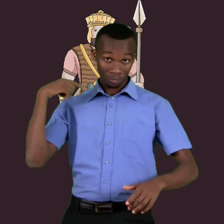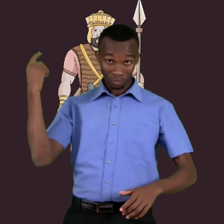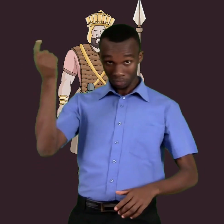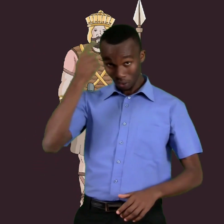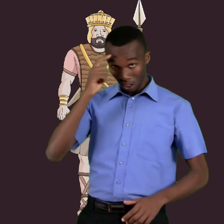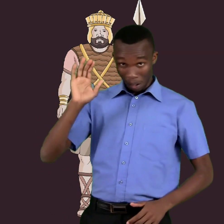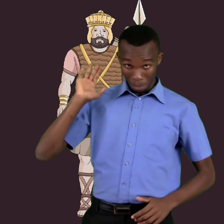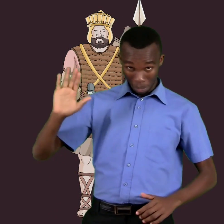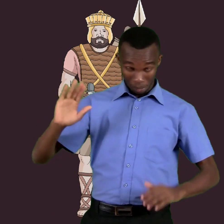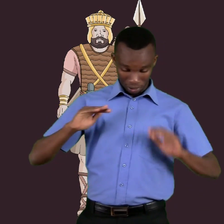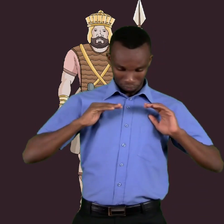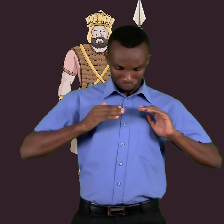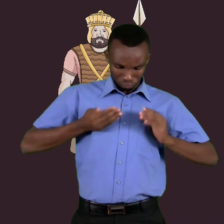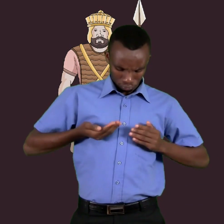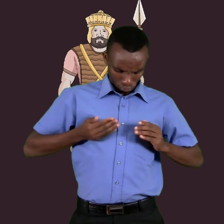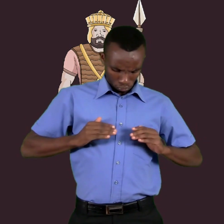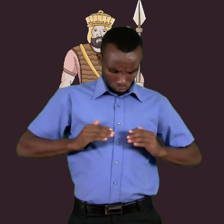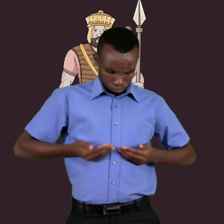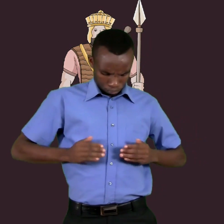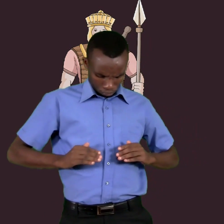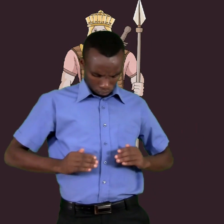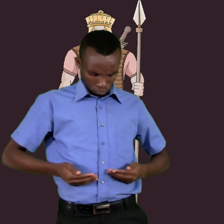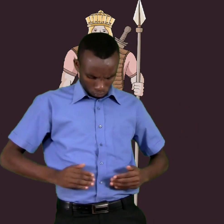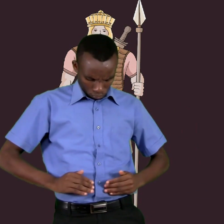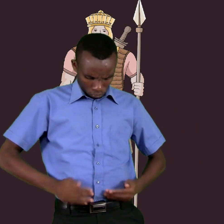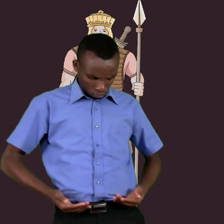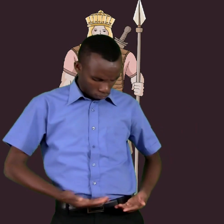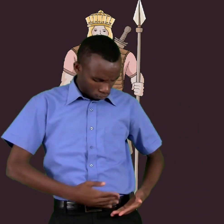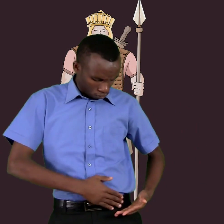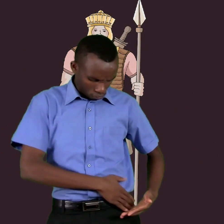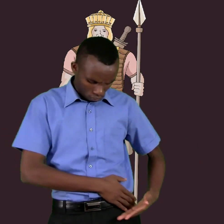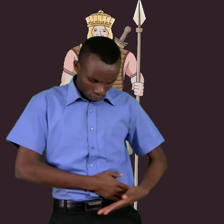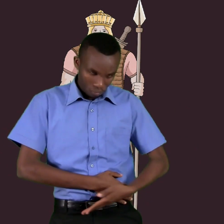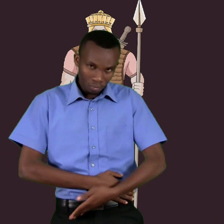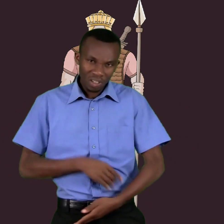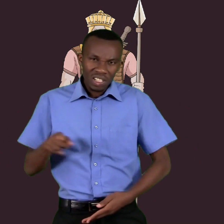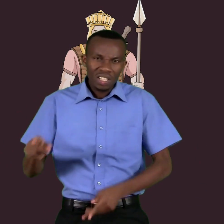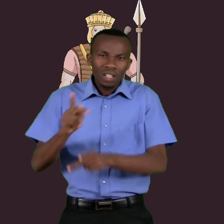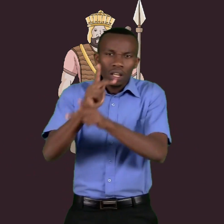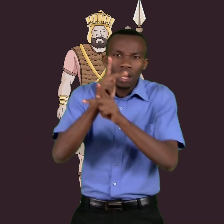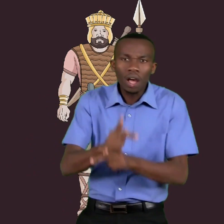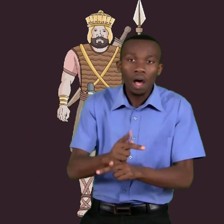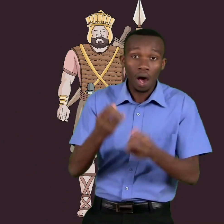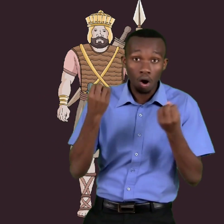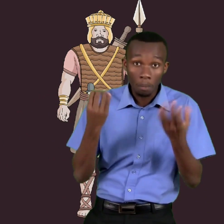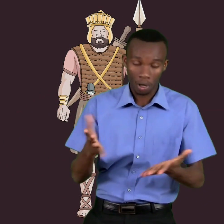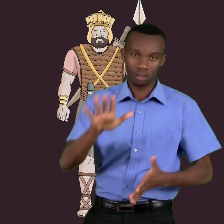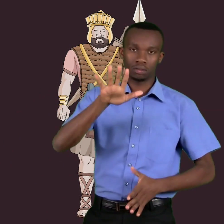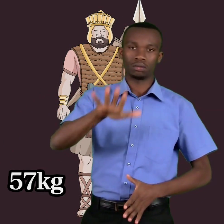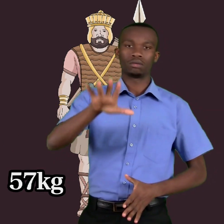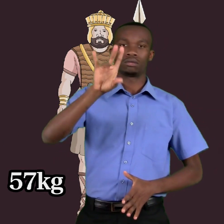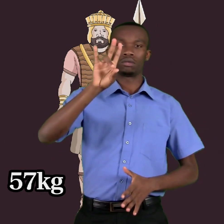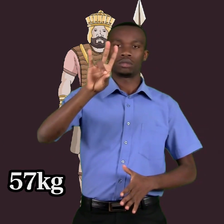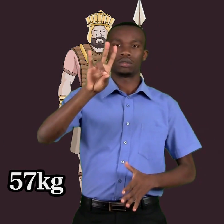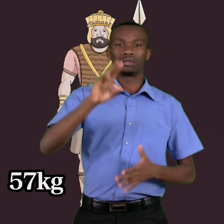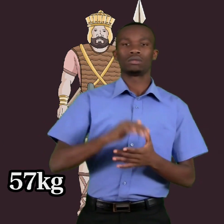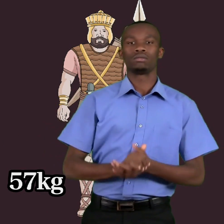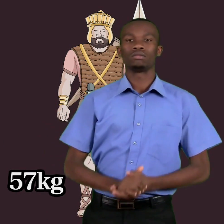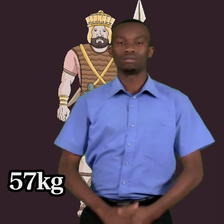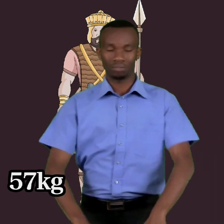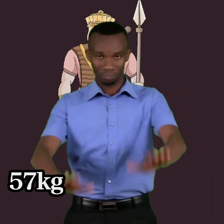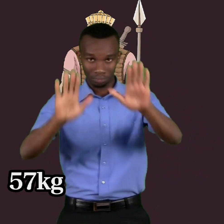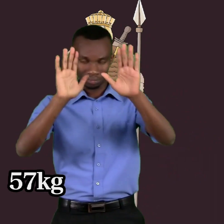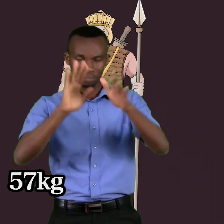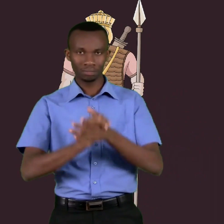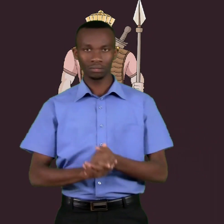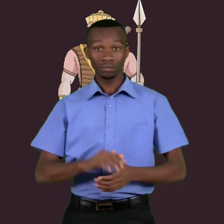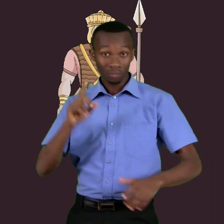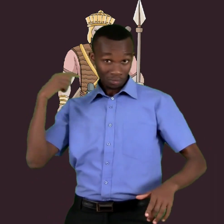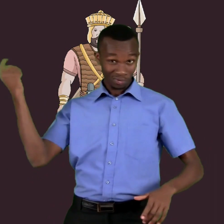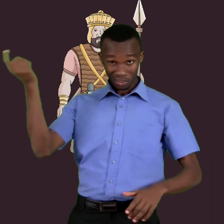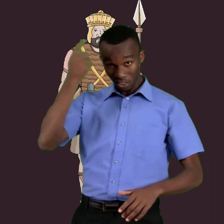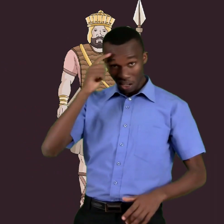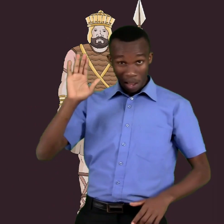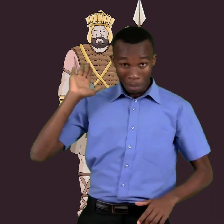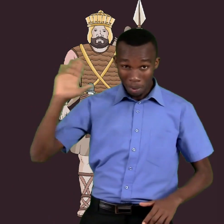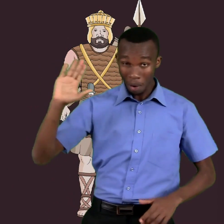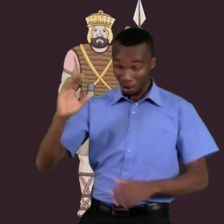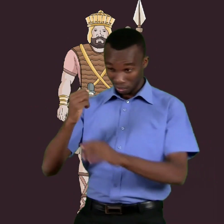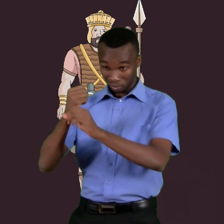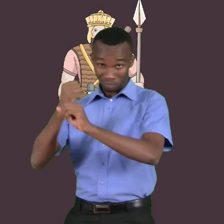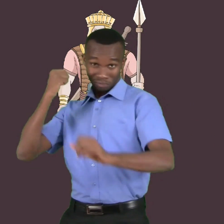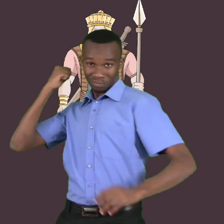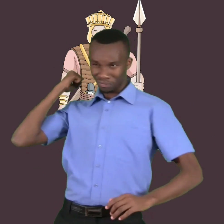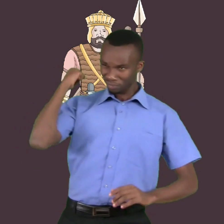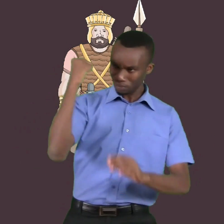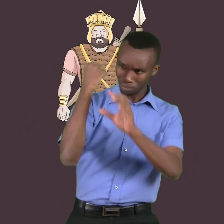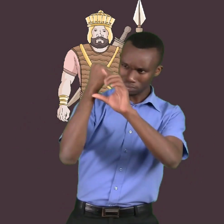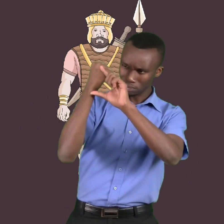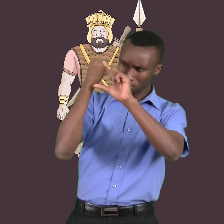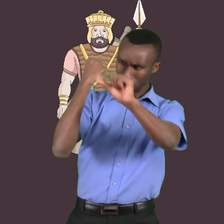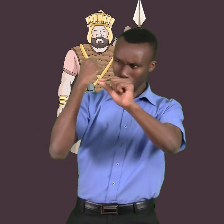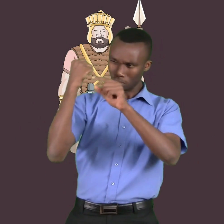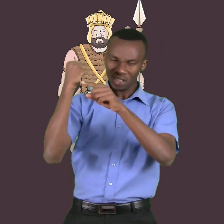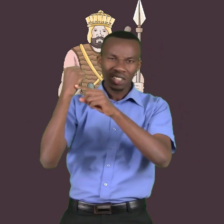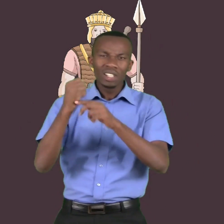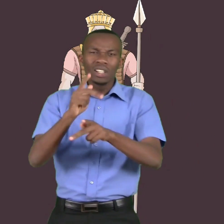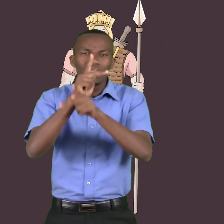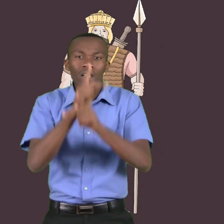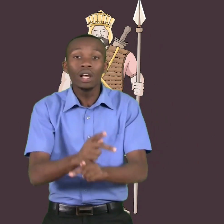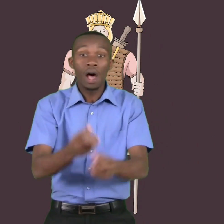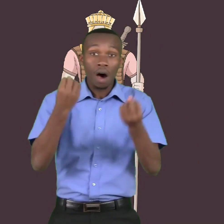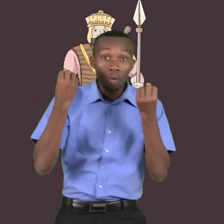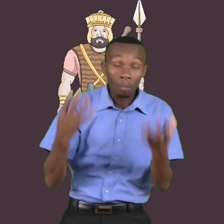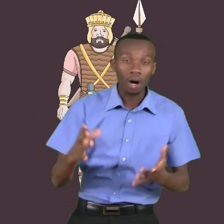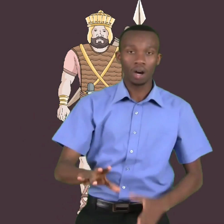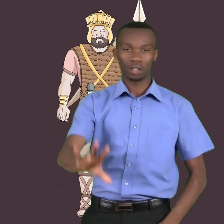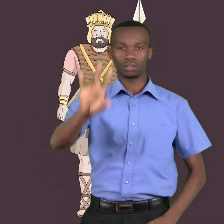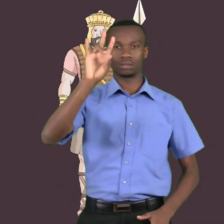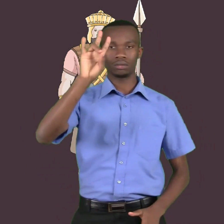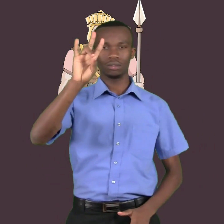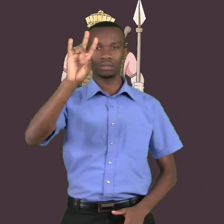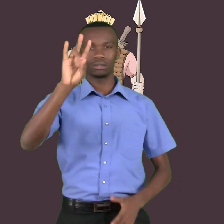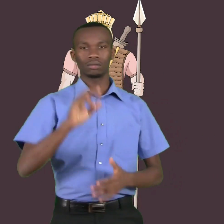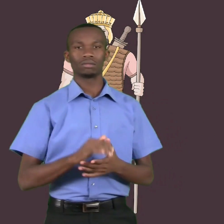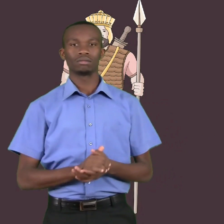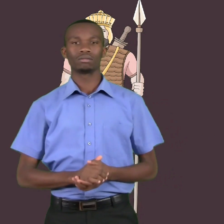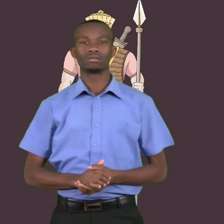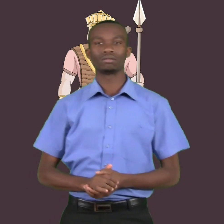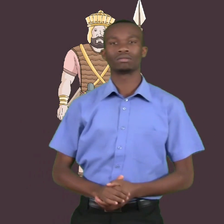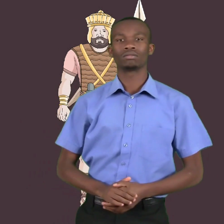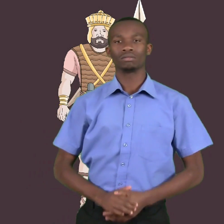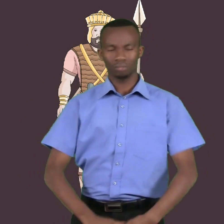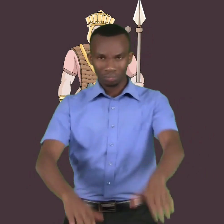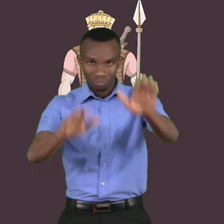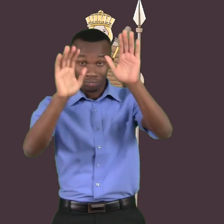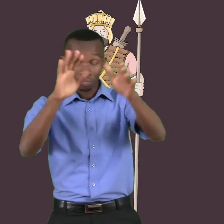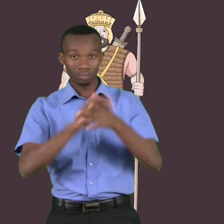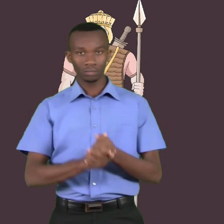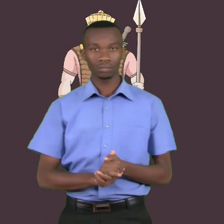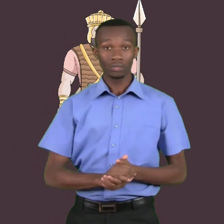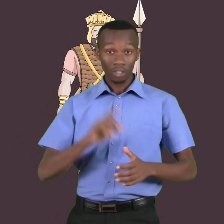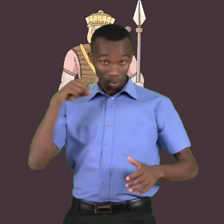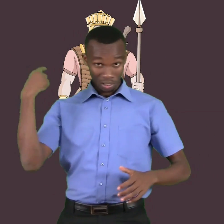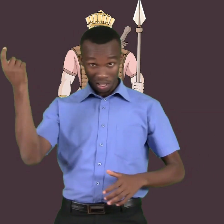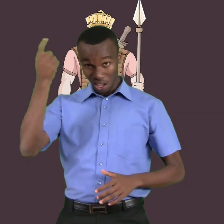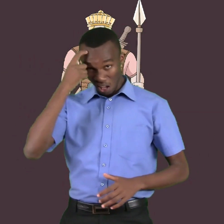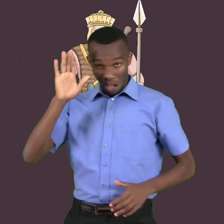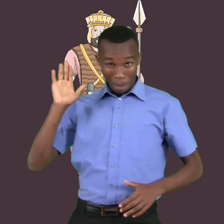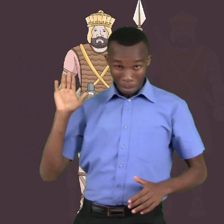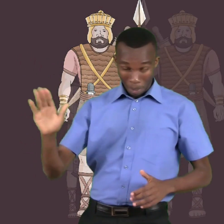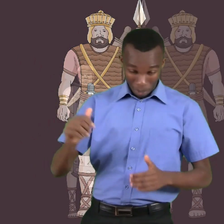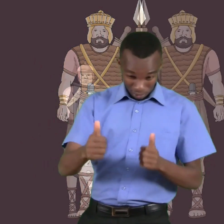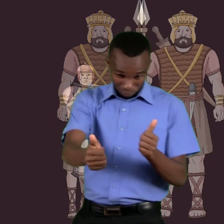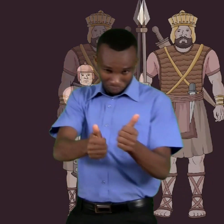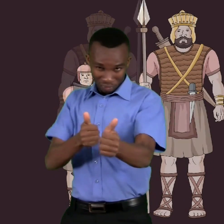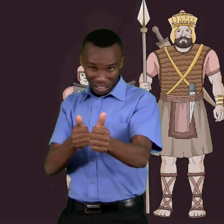The shaft of his spear was like a weaver’s beam, and its iron point weighed six hundred shekels.